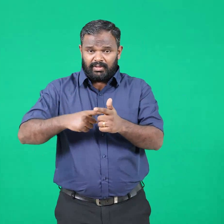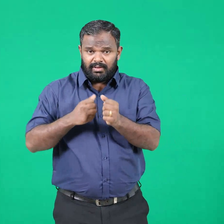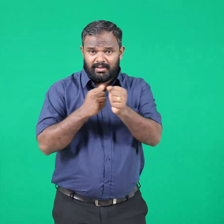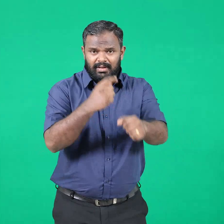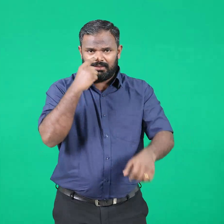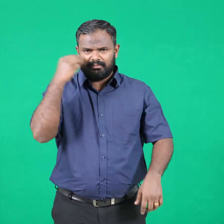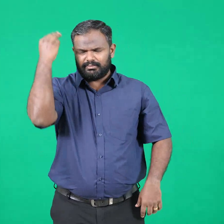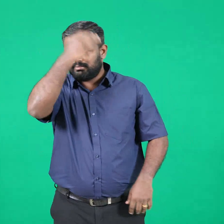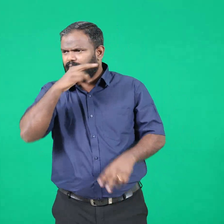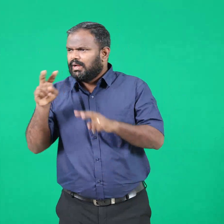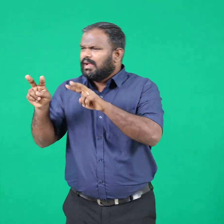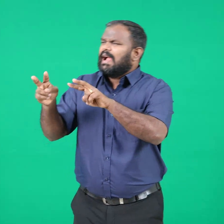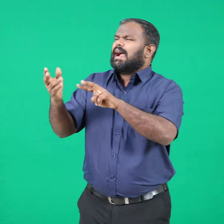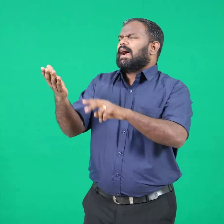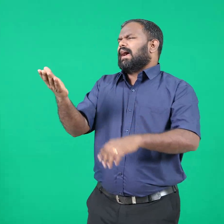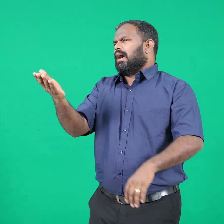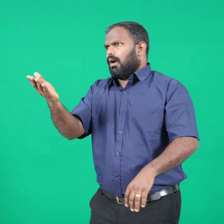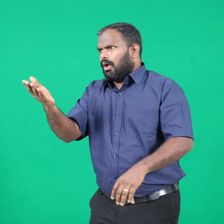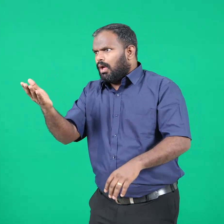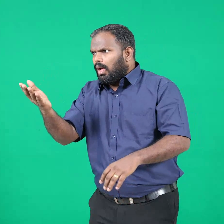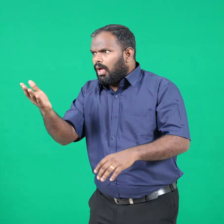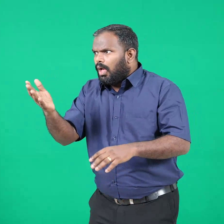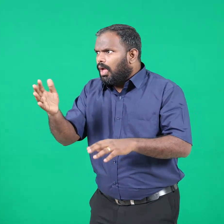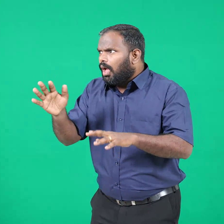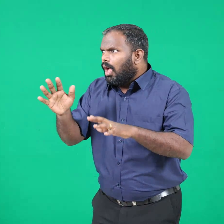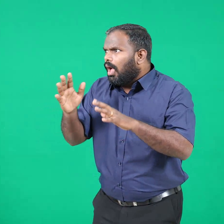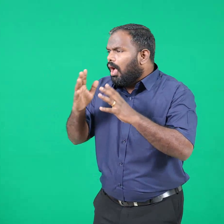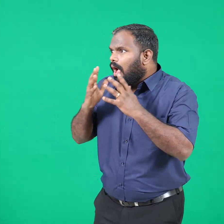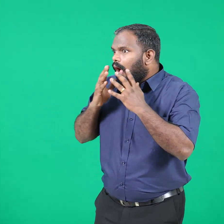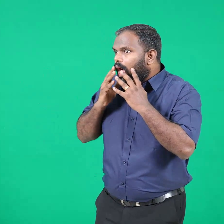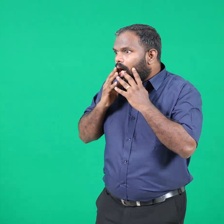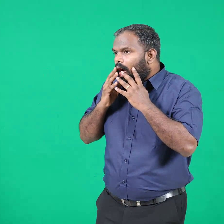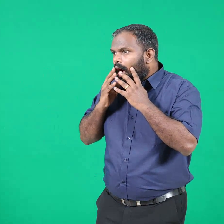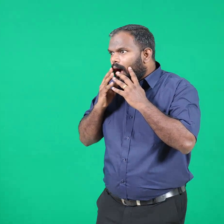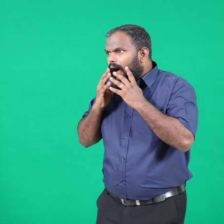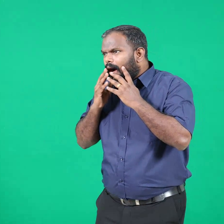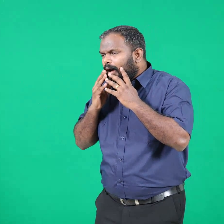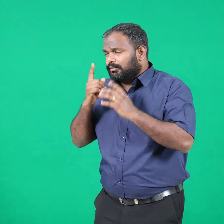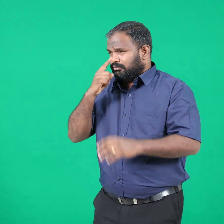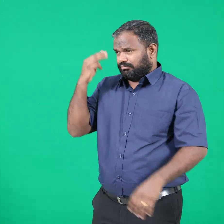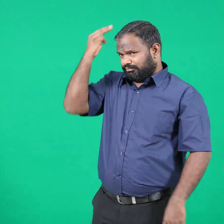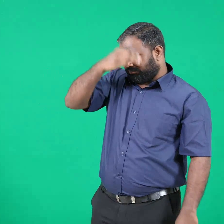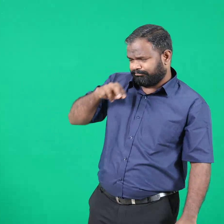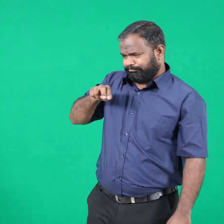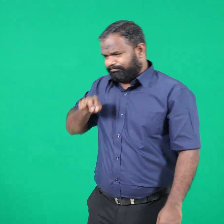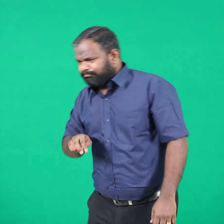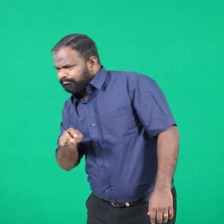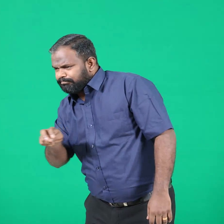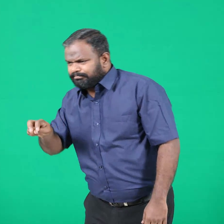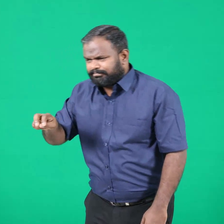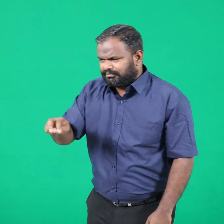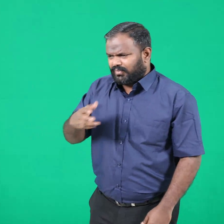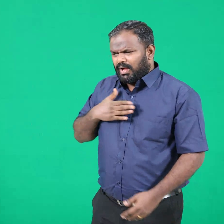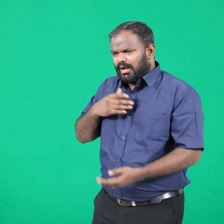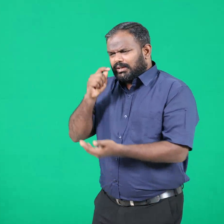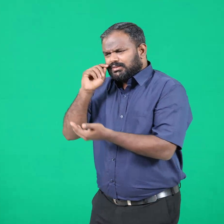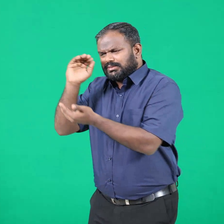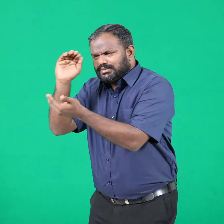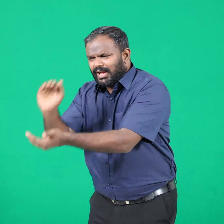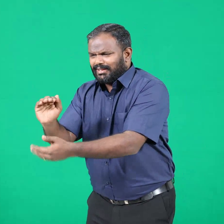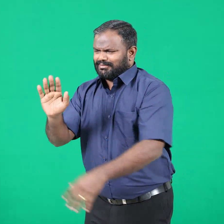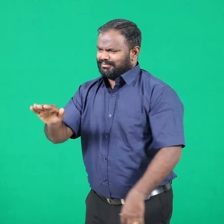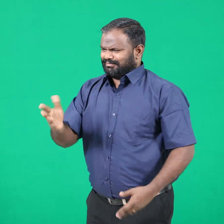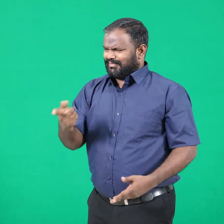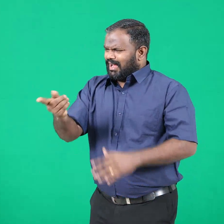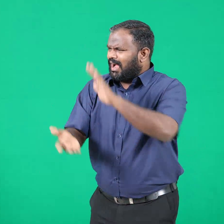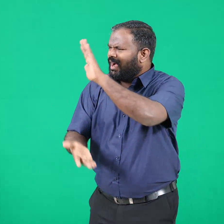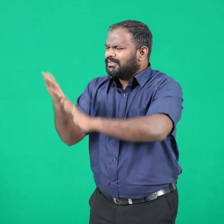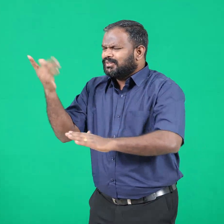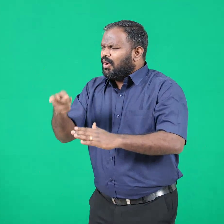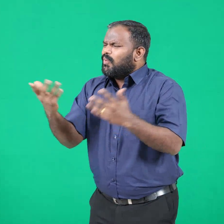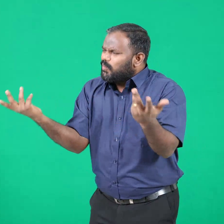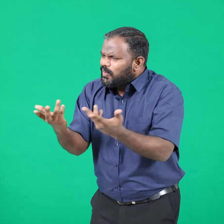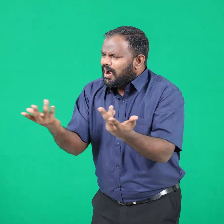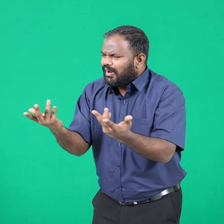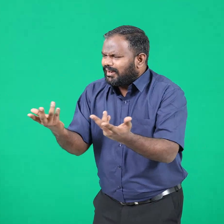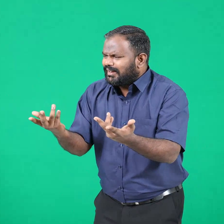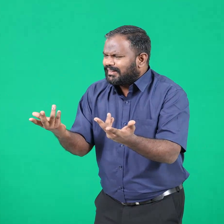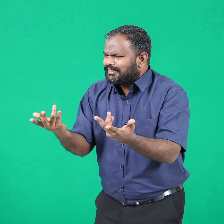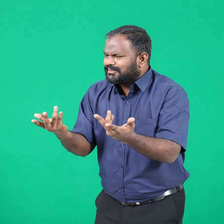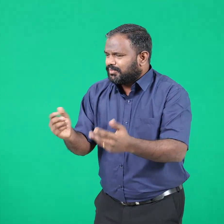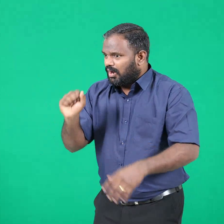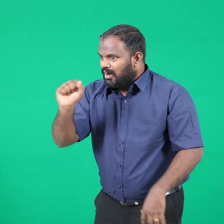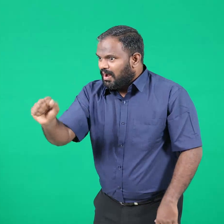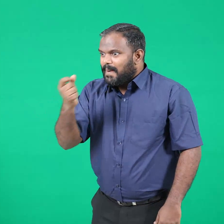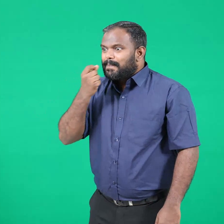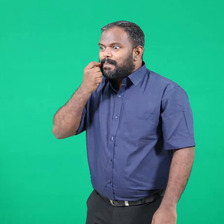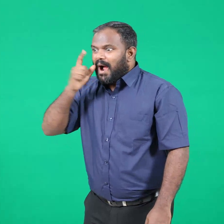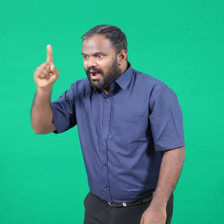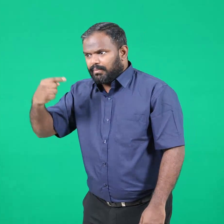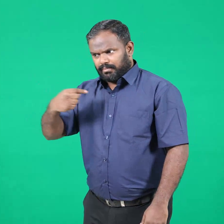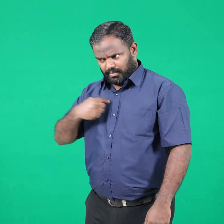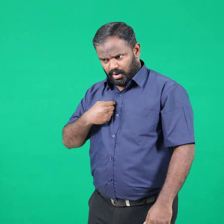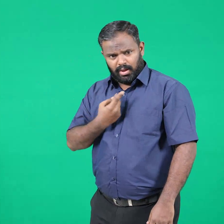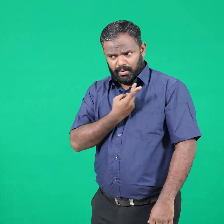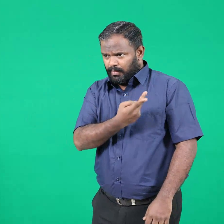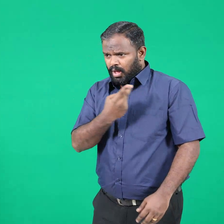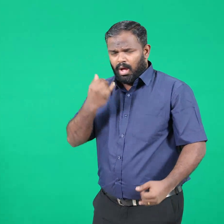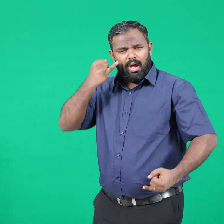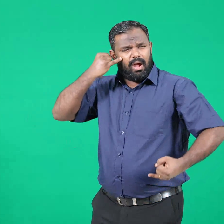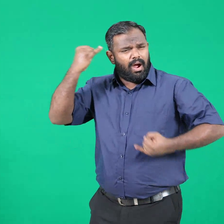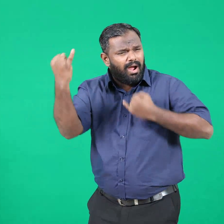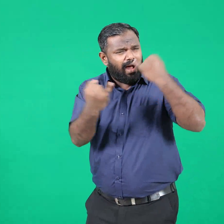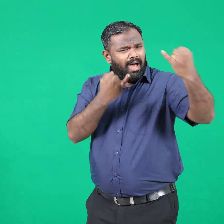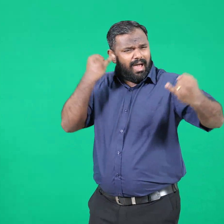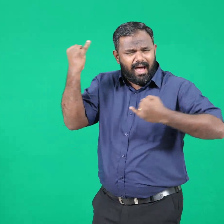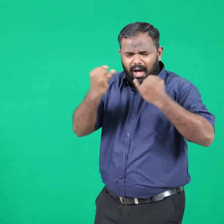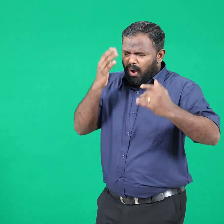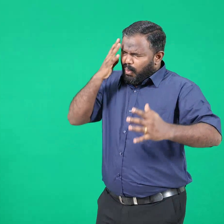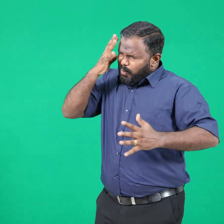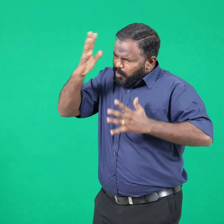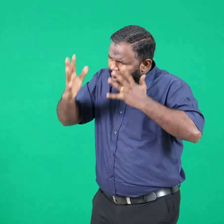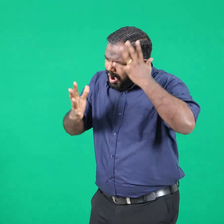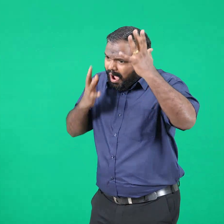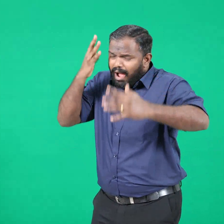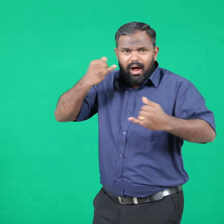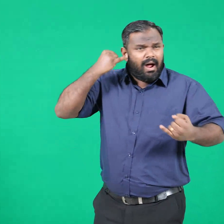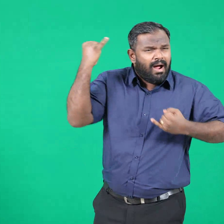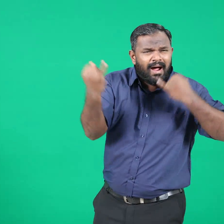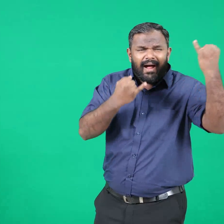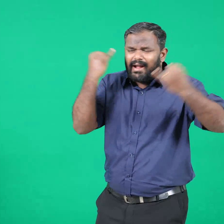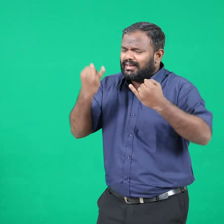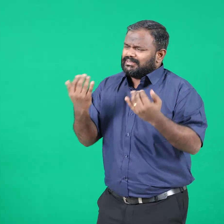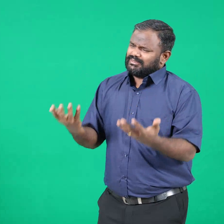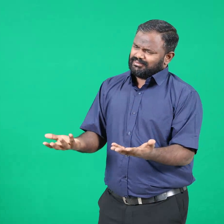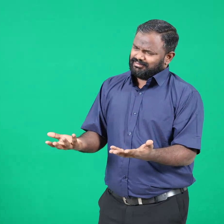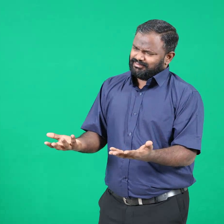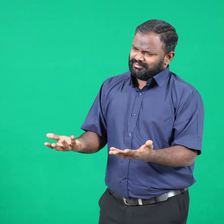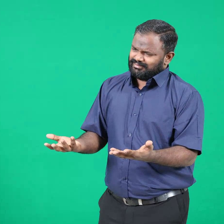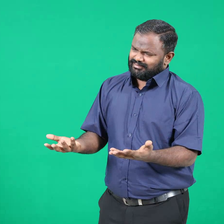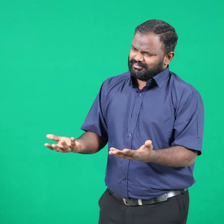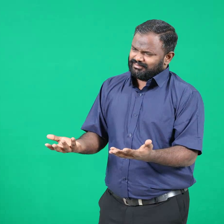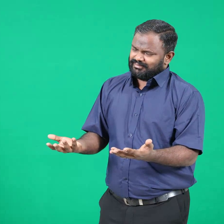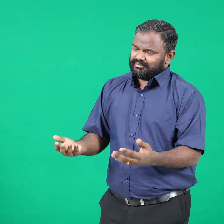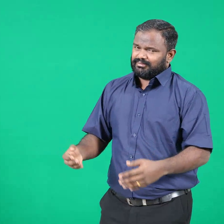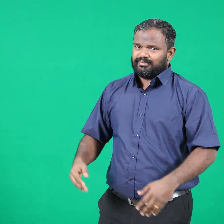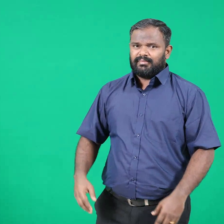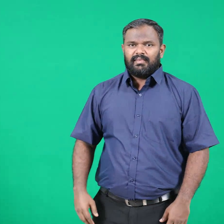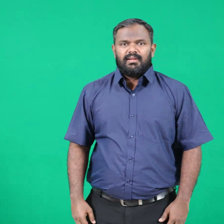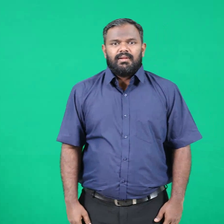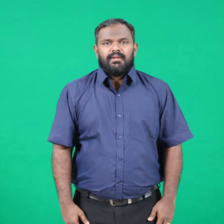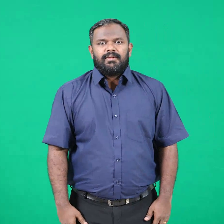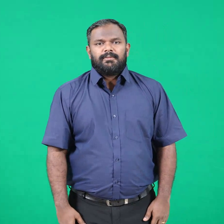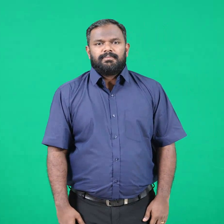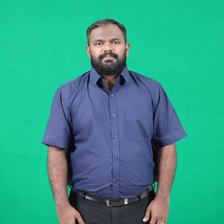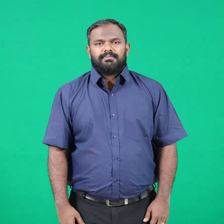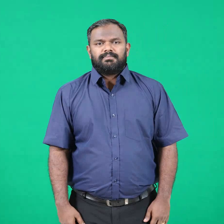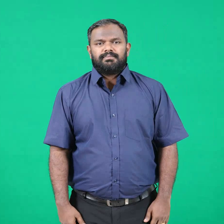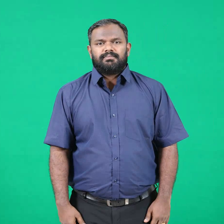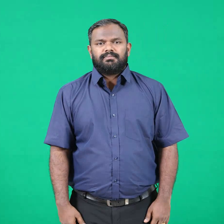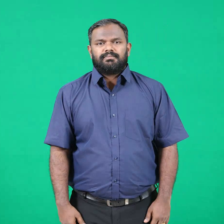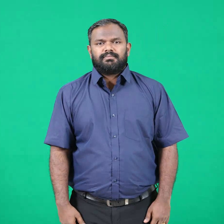" Child, why have You done this to us?" His mother asked. " Your father and I have been anxiously searching for You."